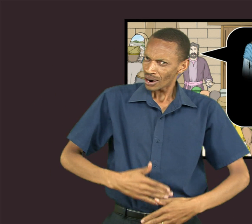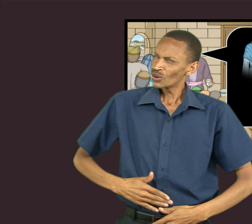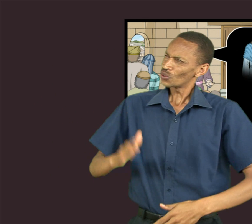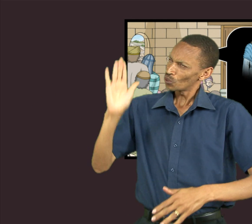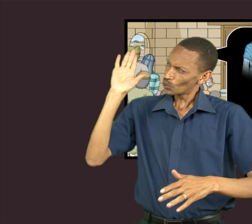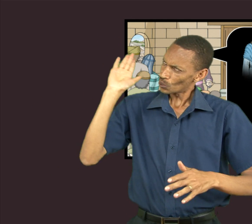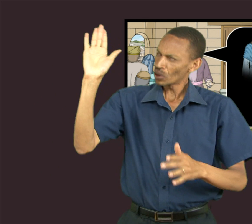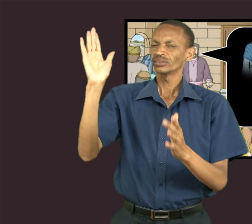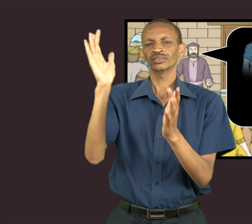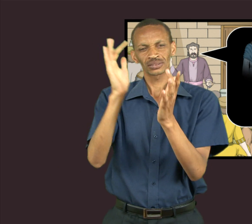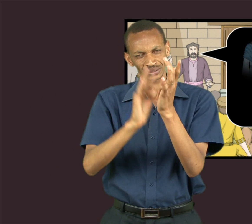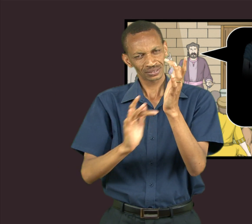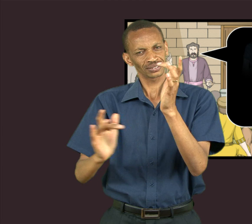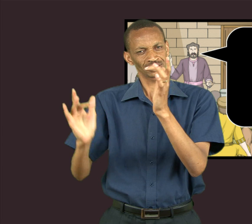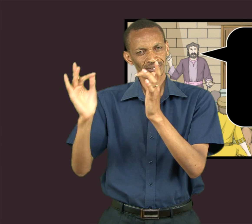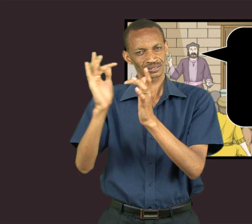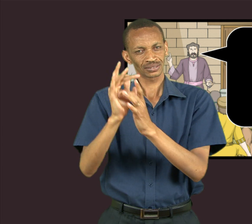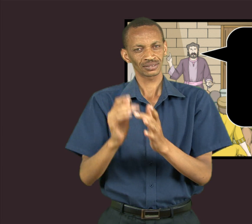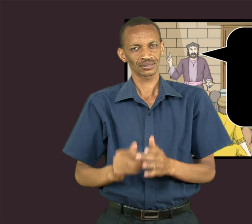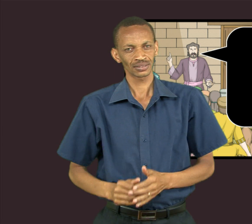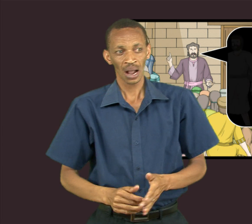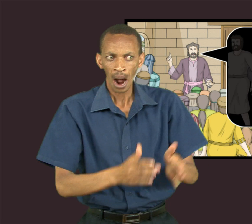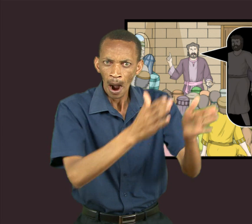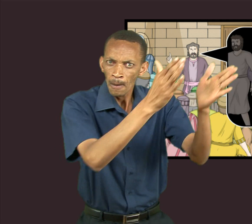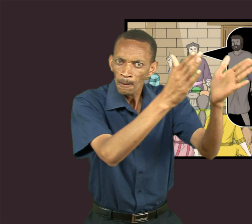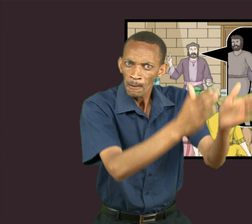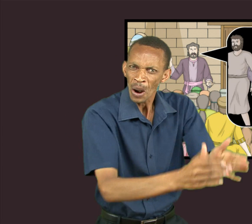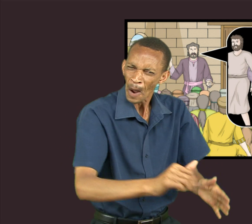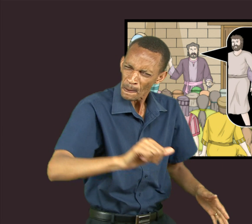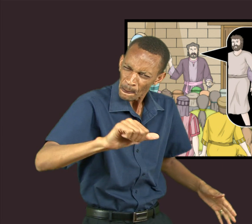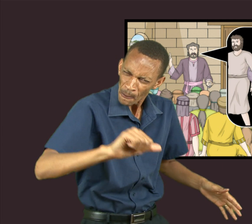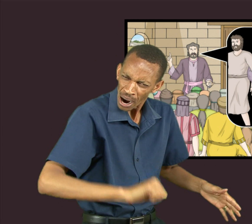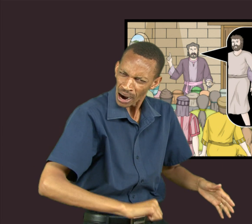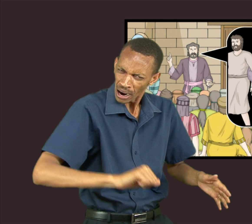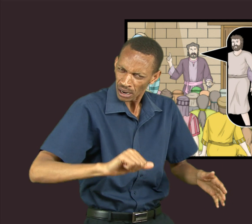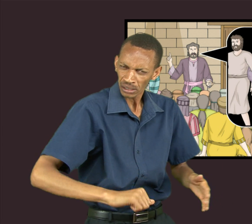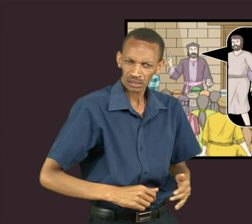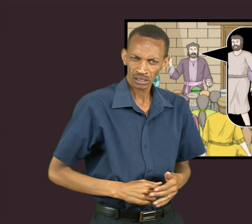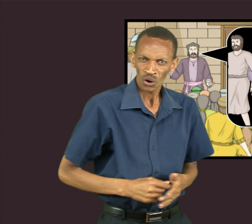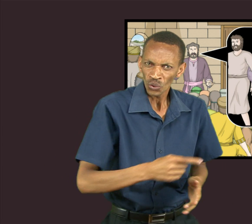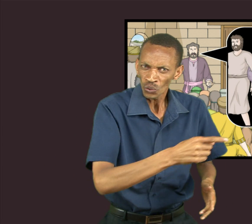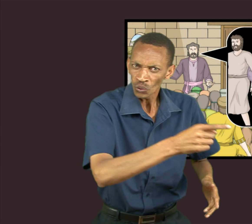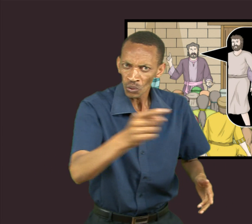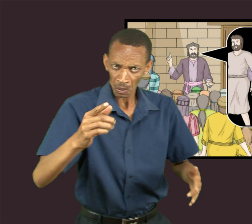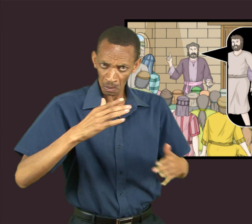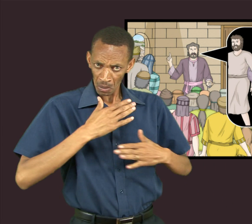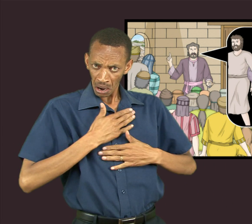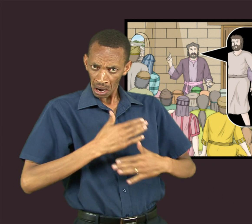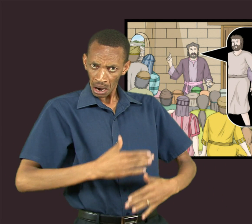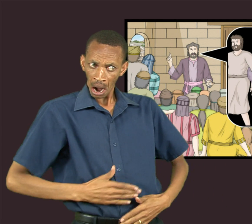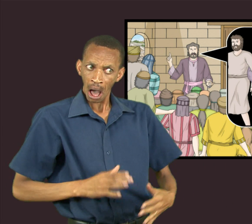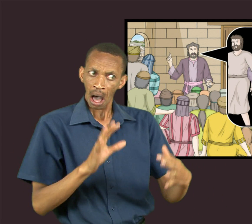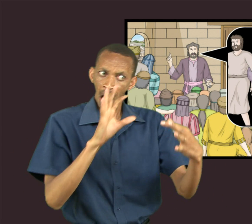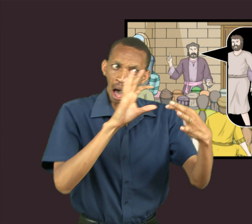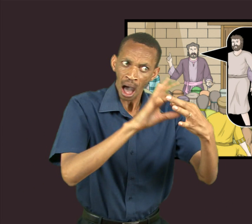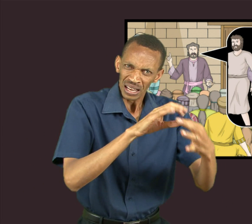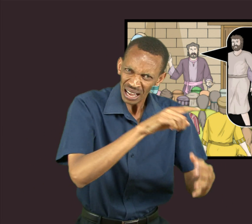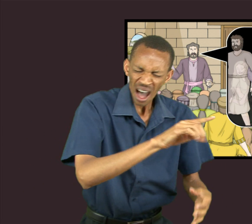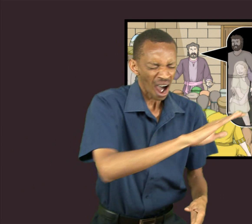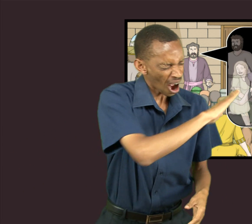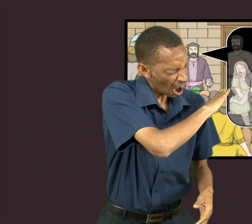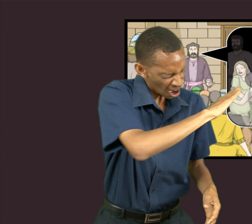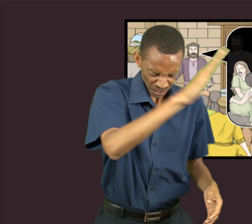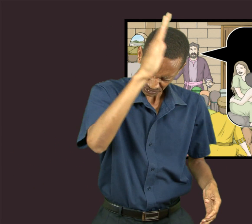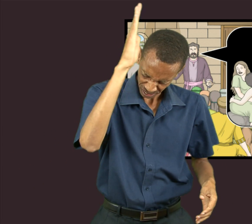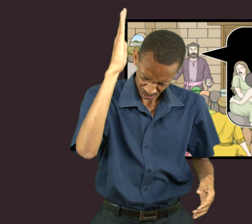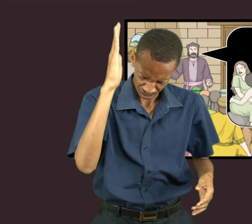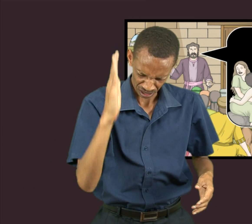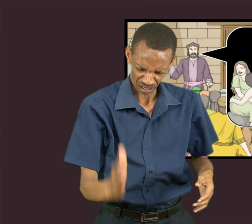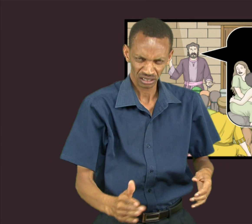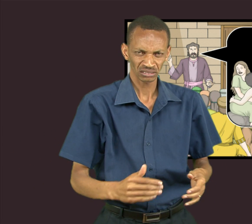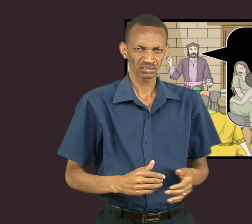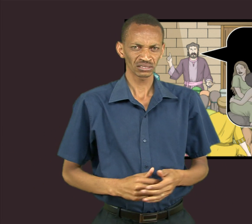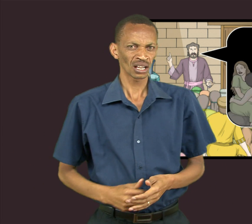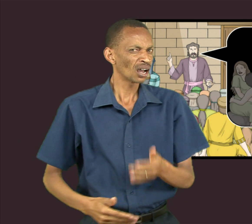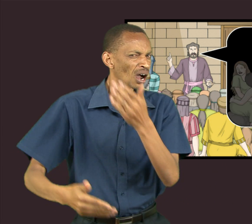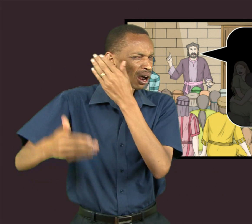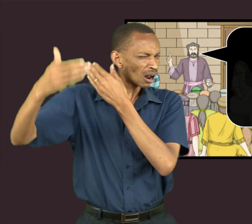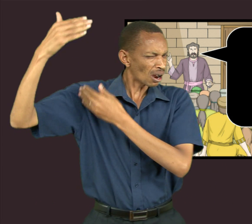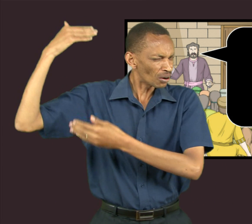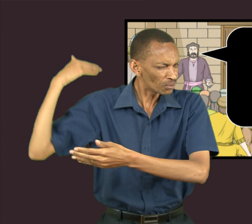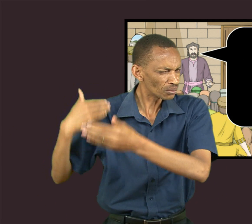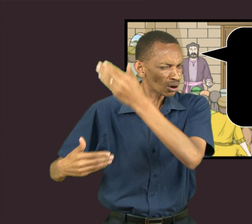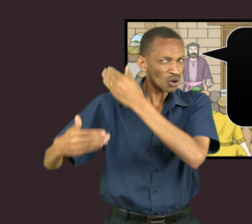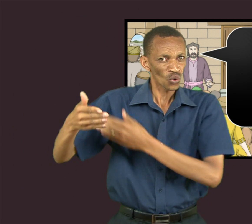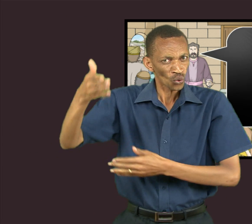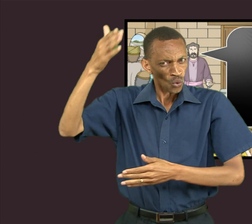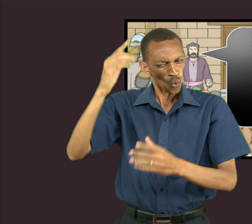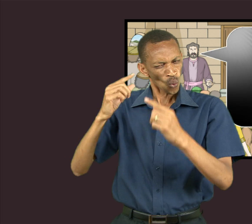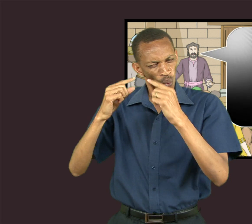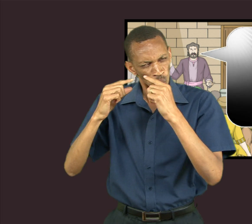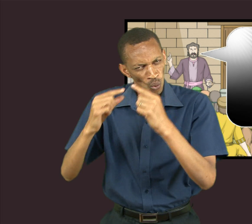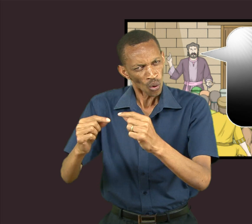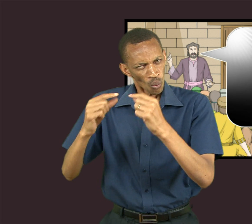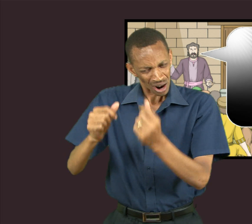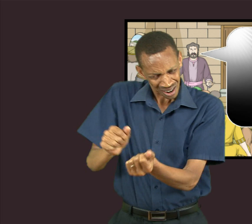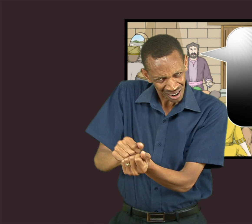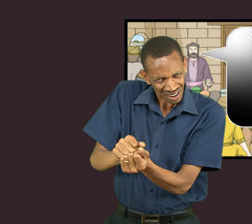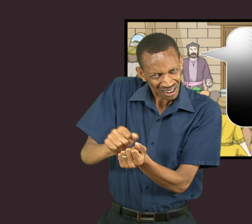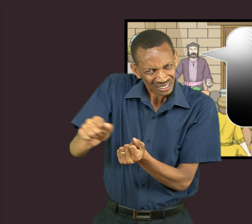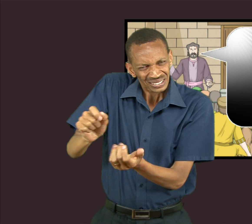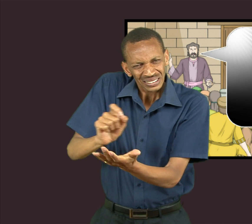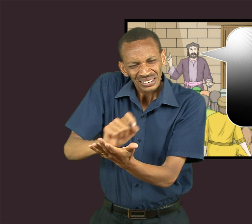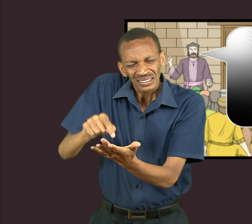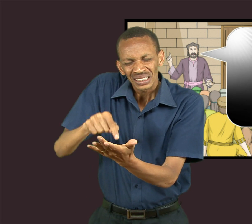Shall I then take the members of Christ and unite them with a prostitute? Never! Or don’t you know that he who unites himself with a prostitute is one with her in body?